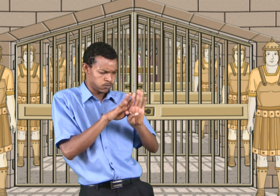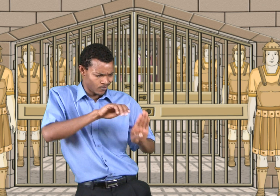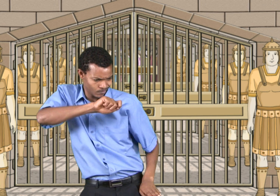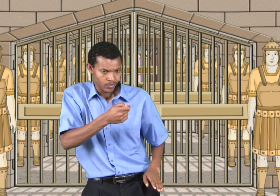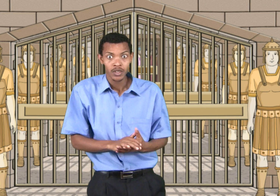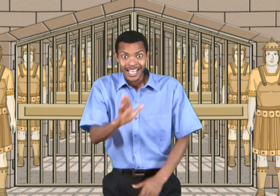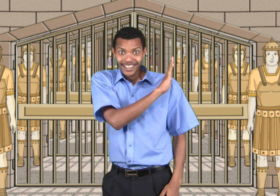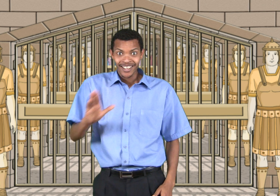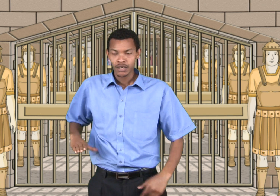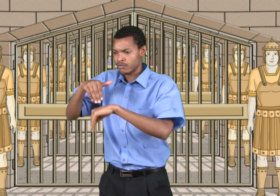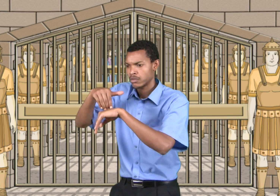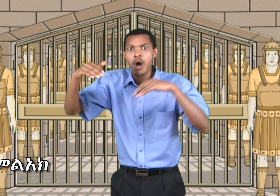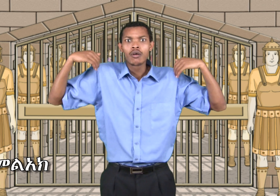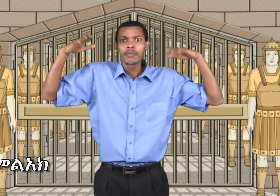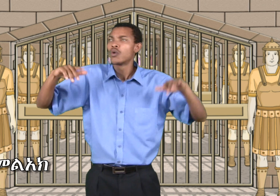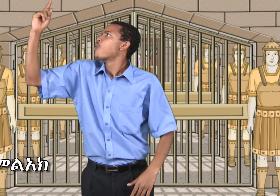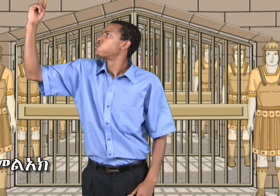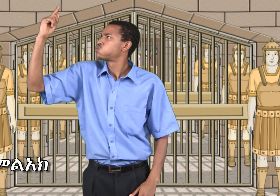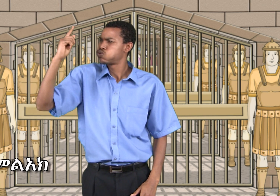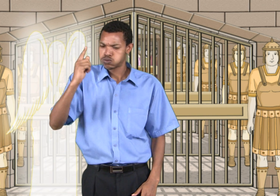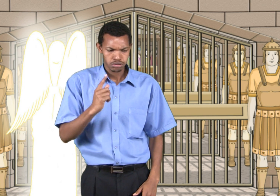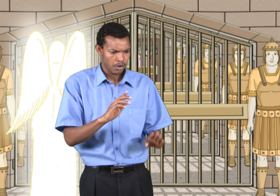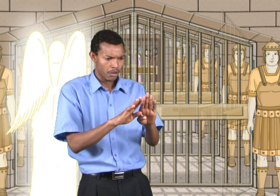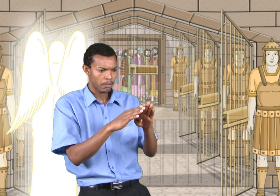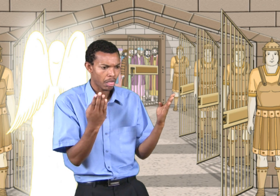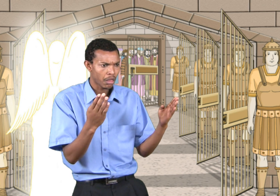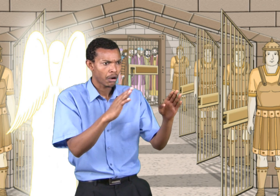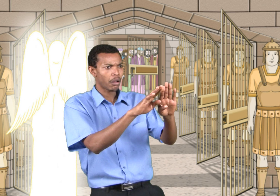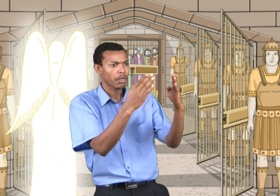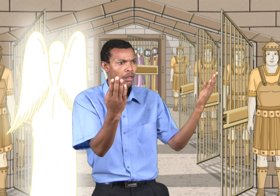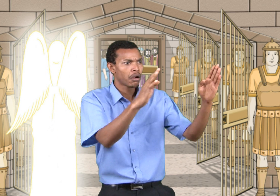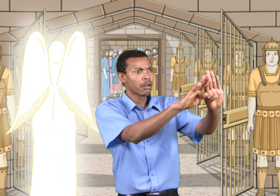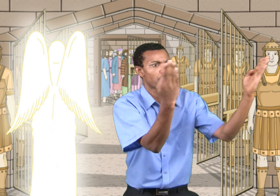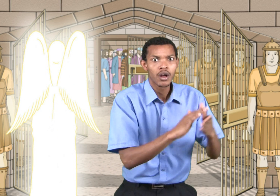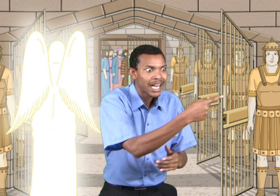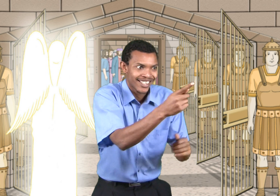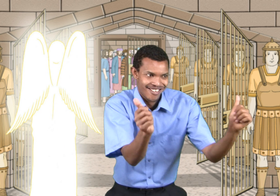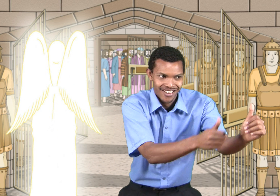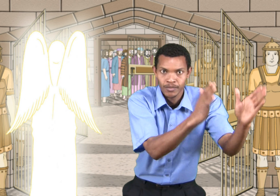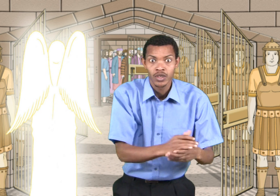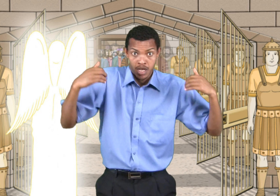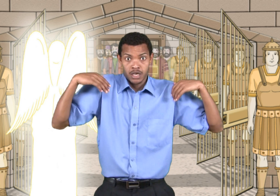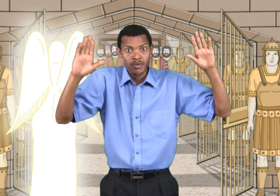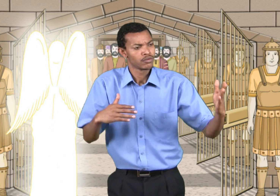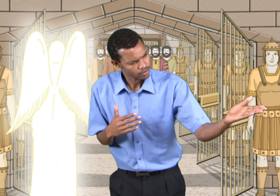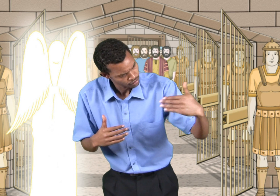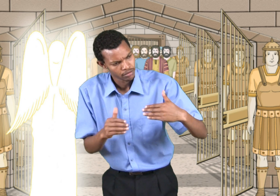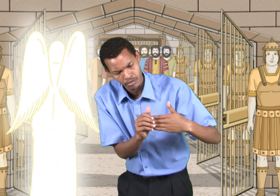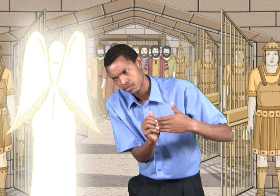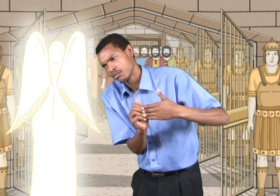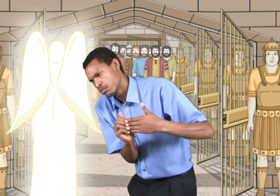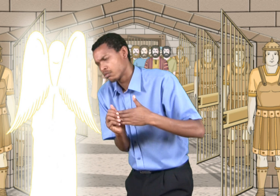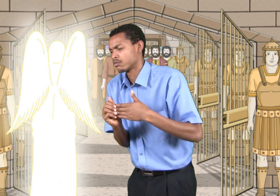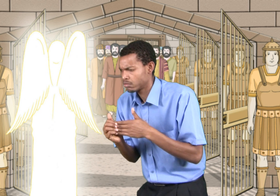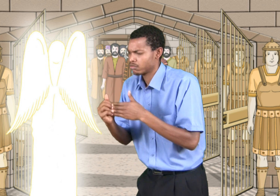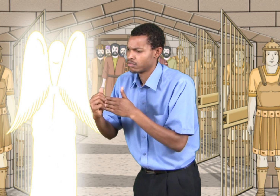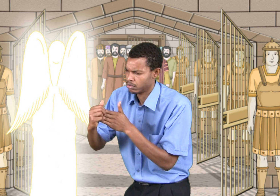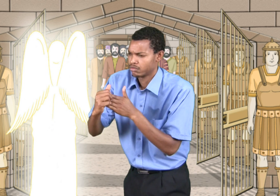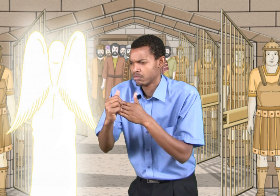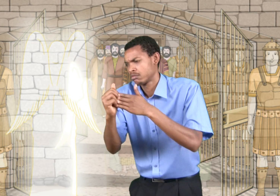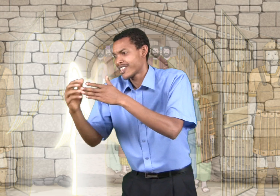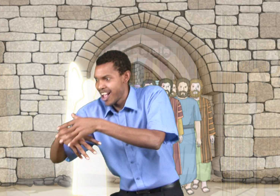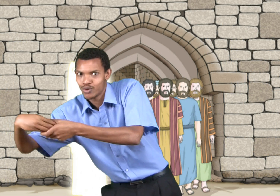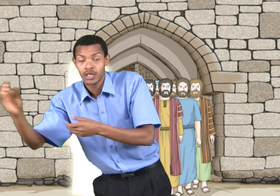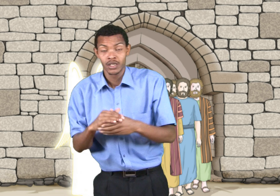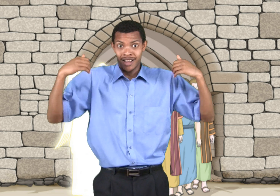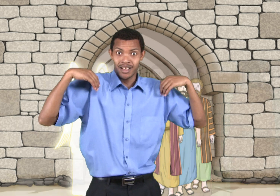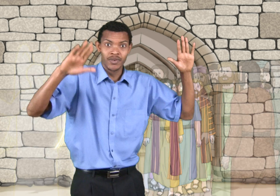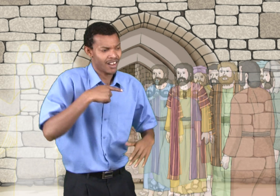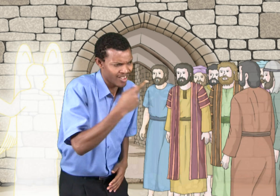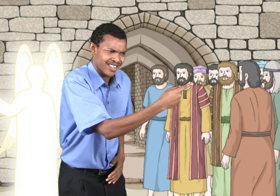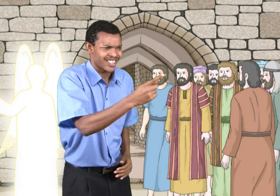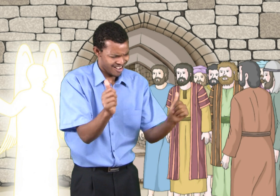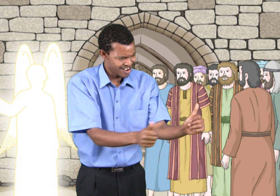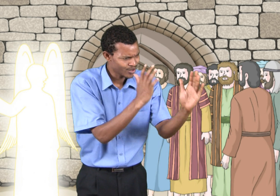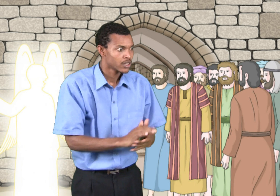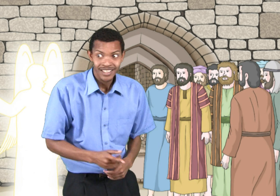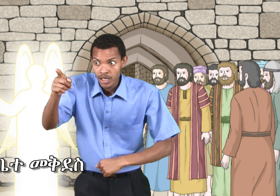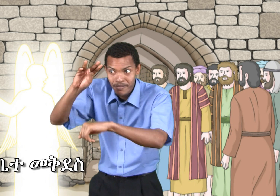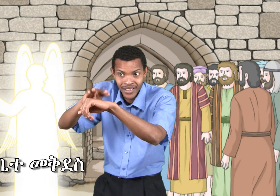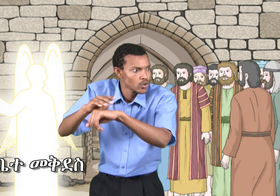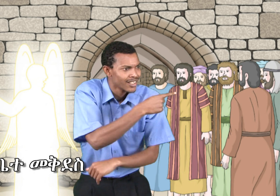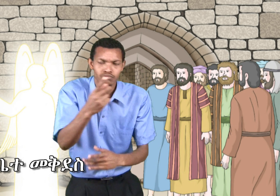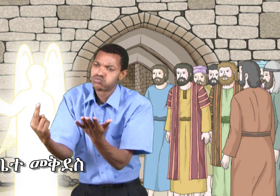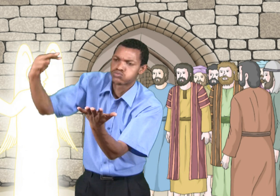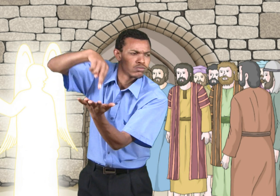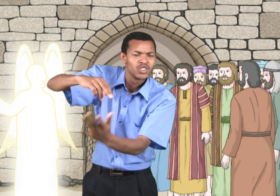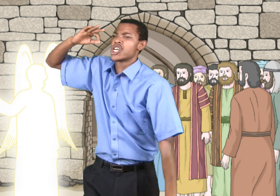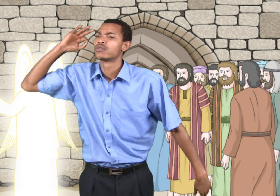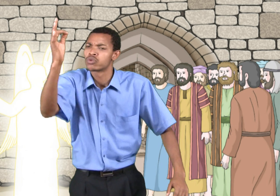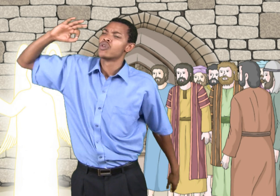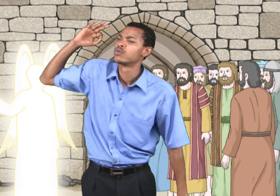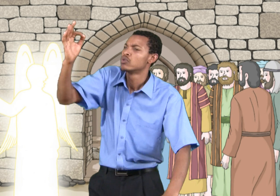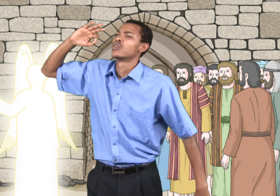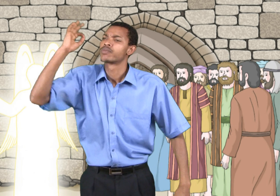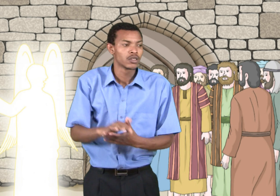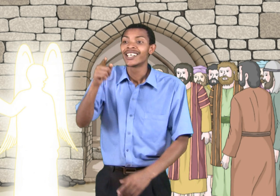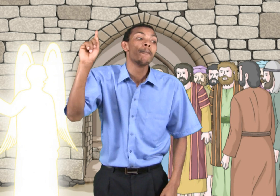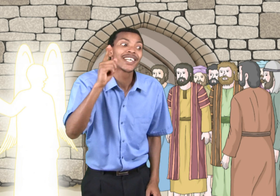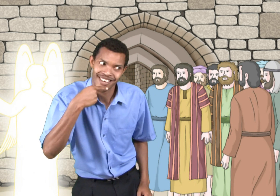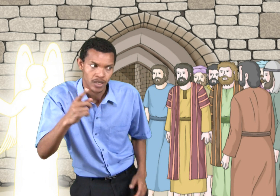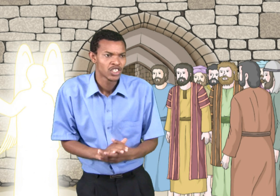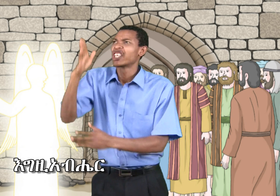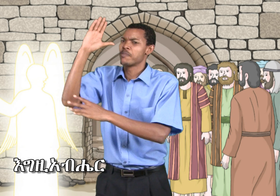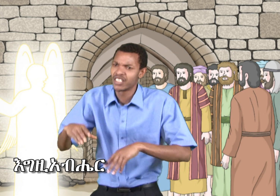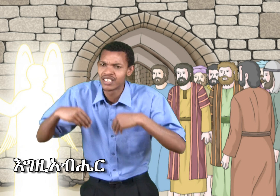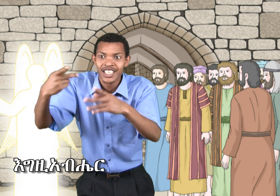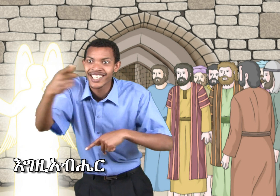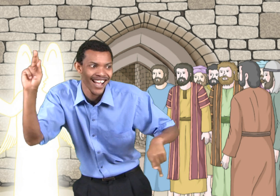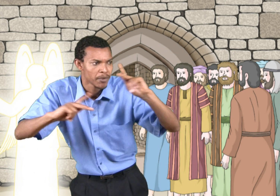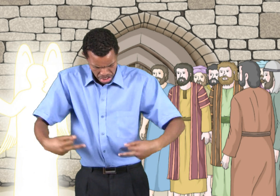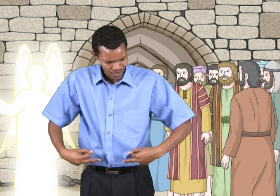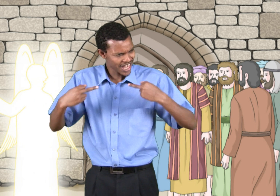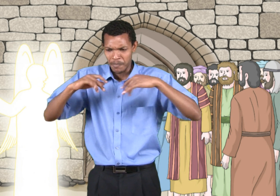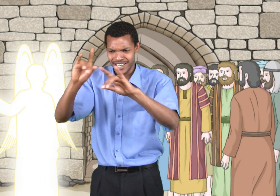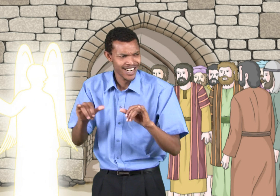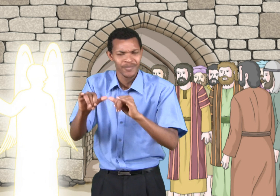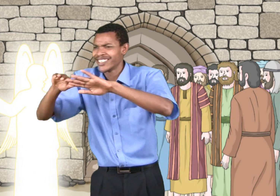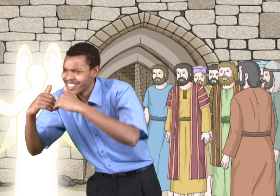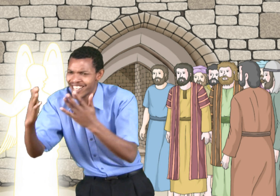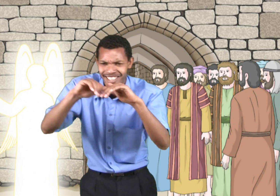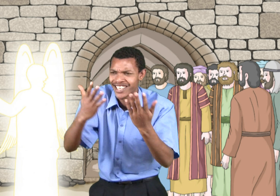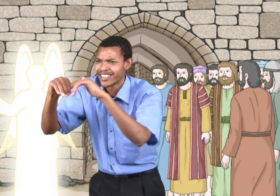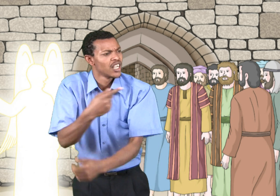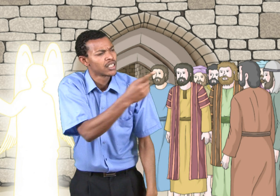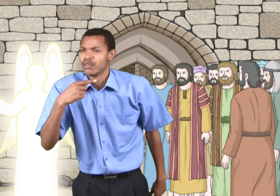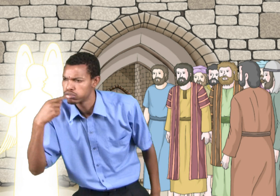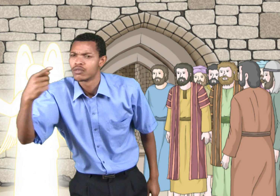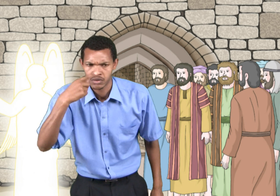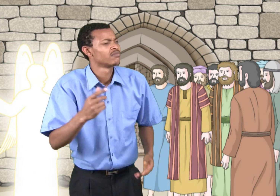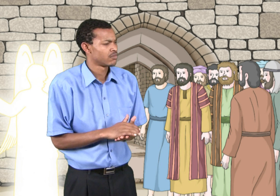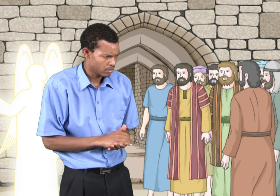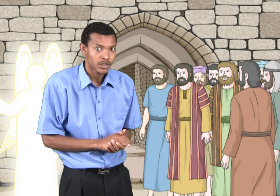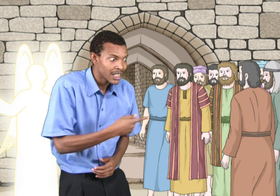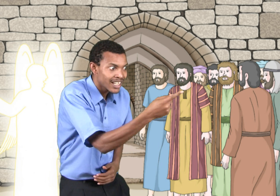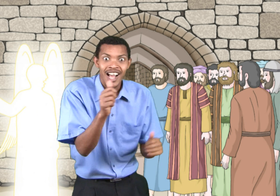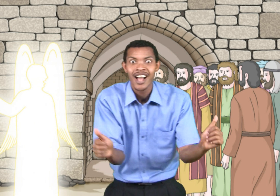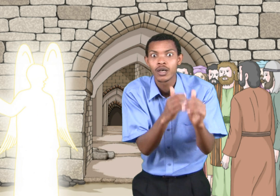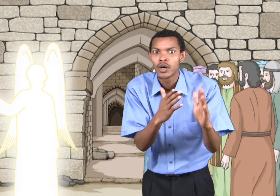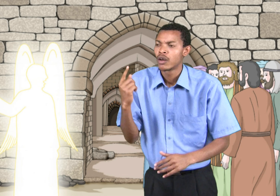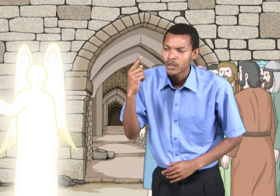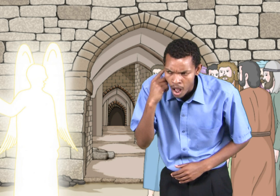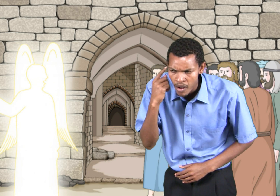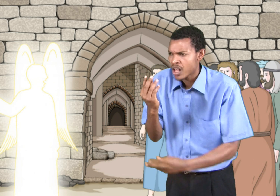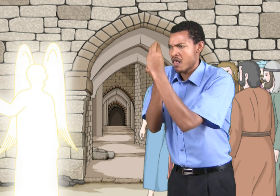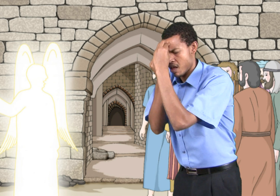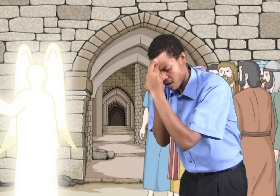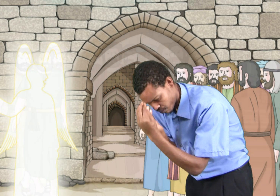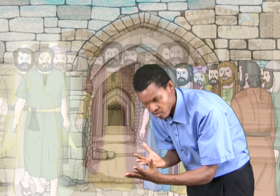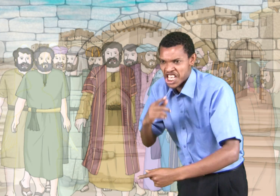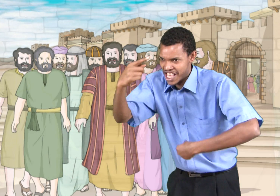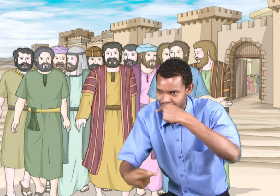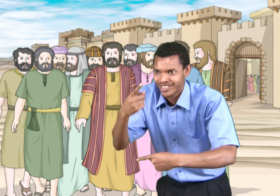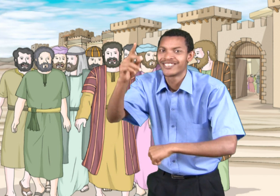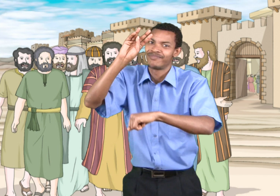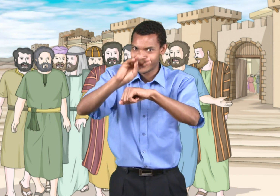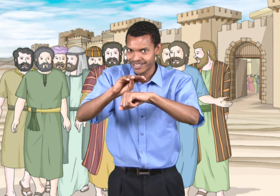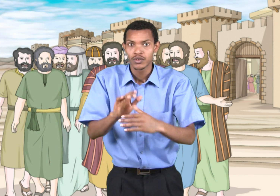But during the night an angel of the Lord opened the doors of the jail and brought them out, saying, “Go, stand in the temple courts and tell the people the full message of this new life.”